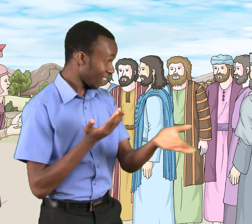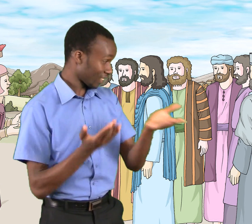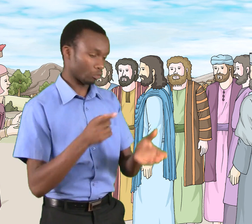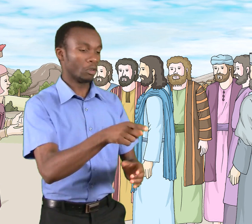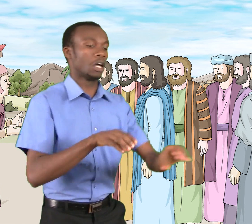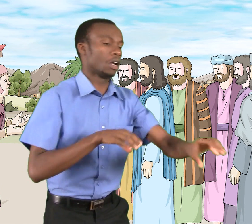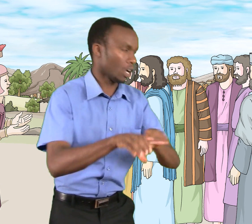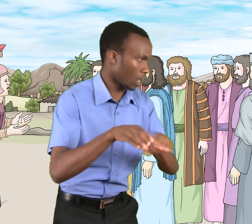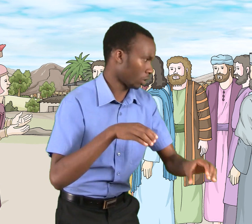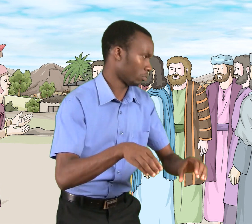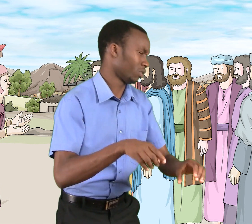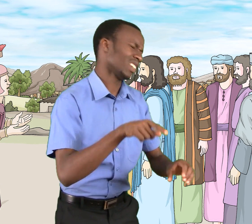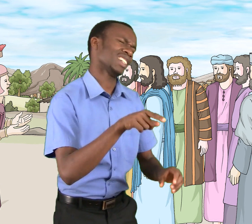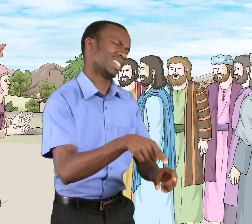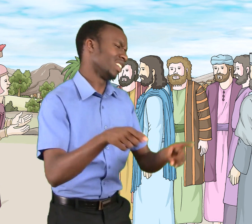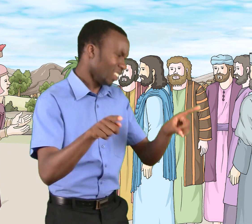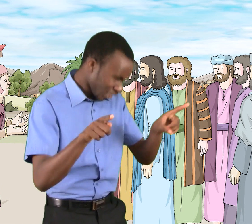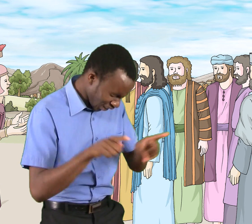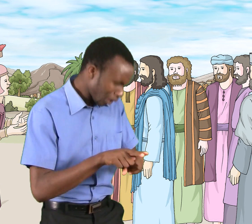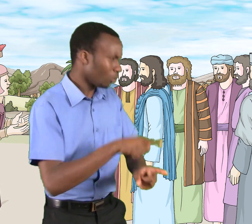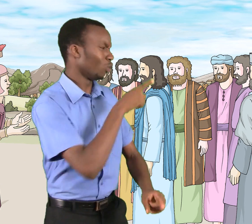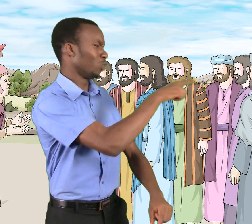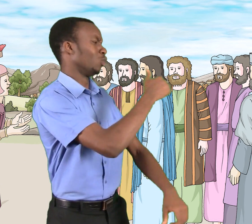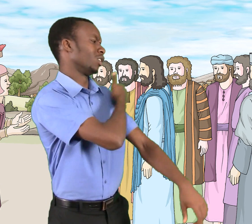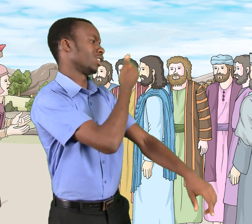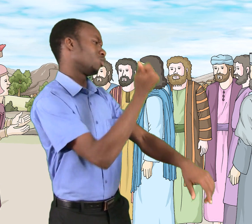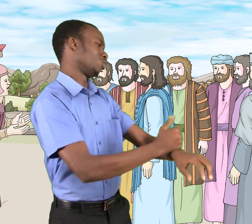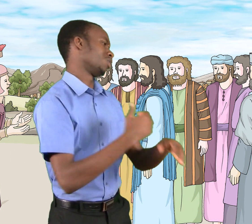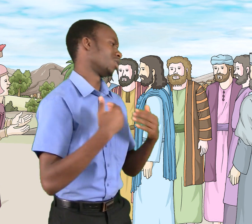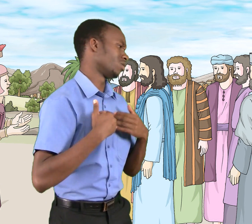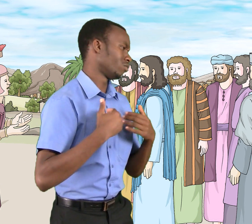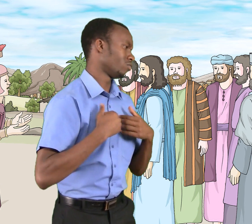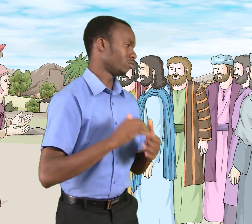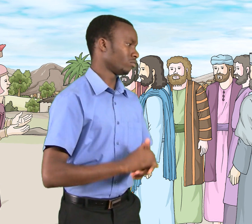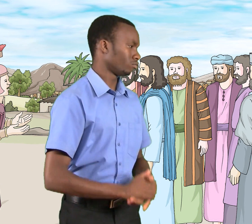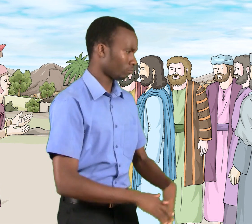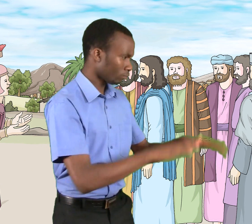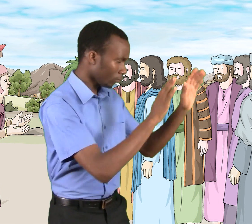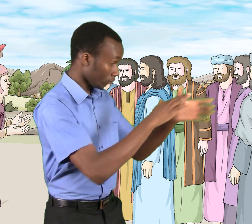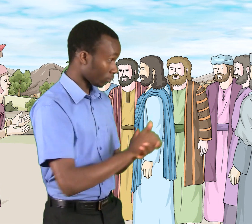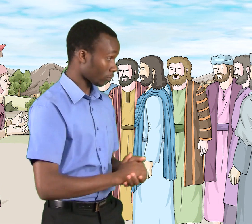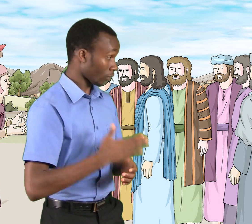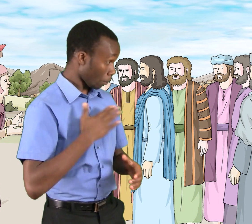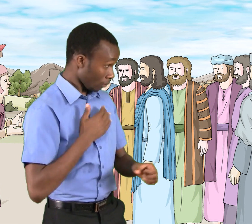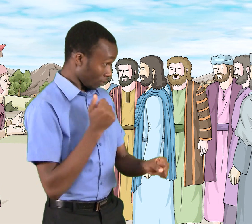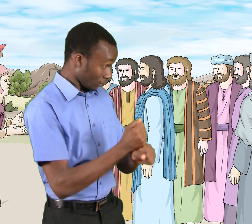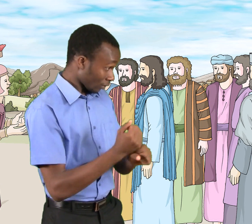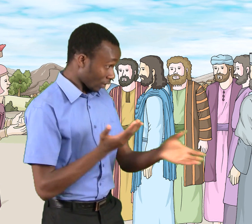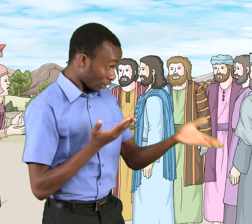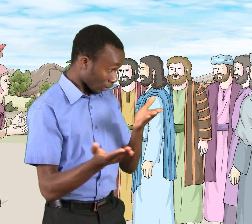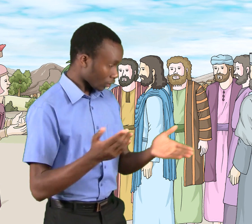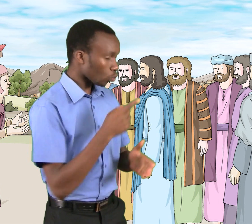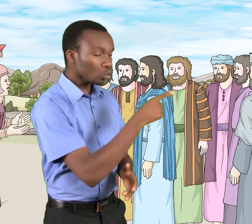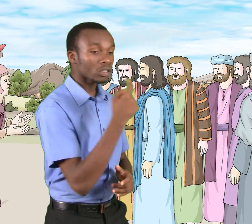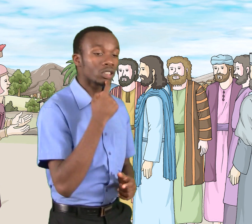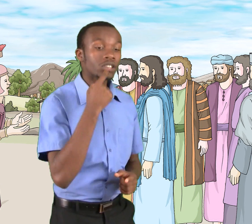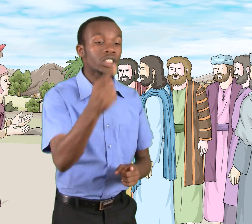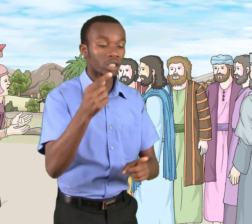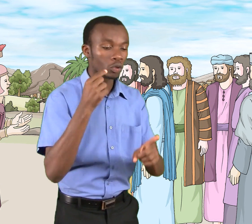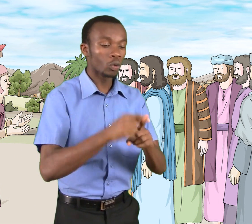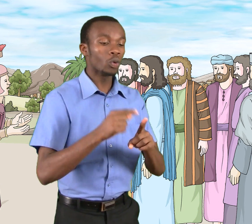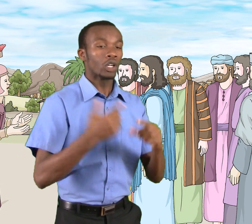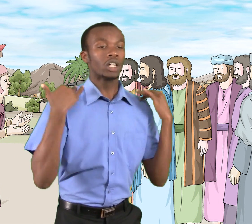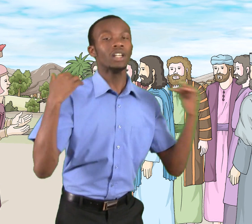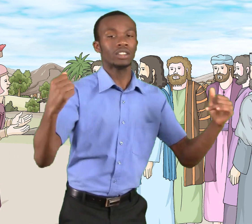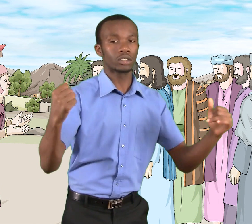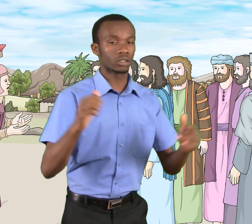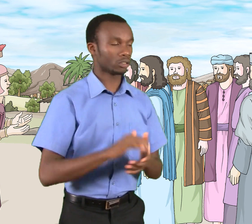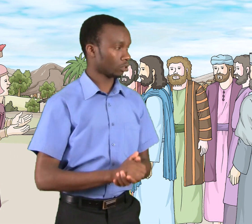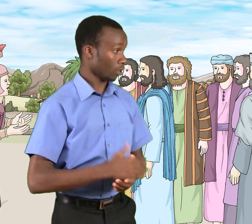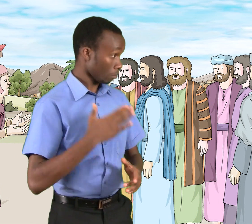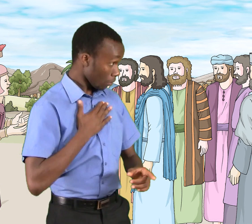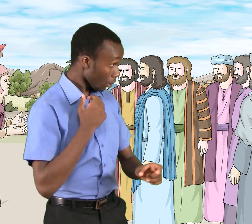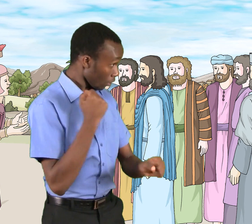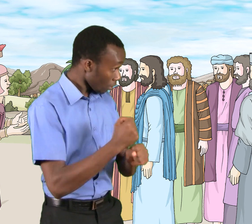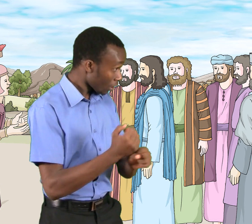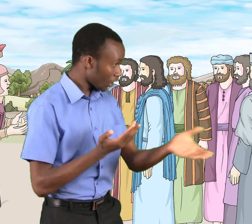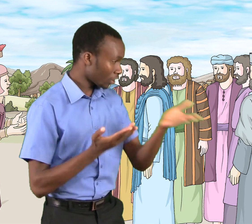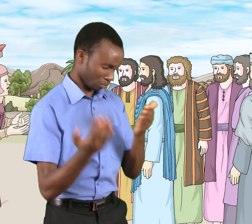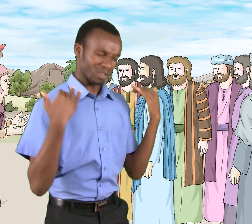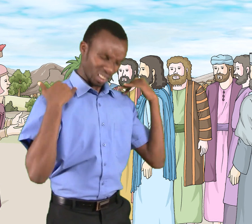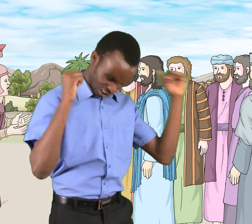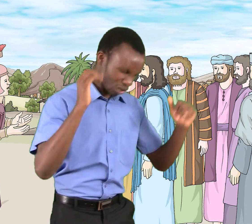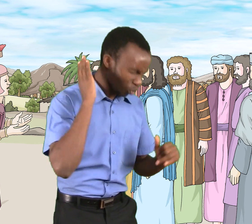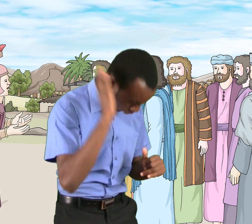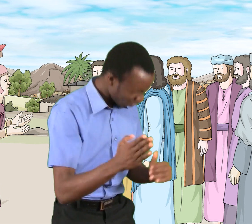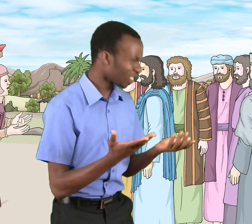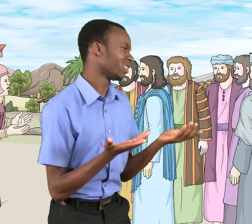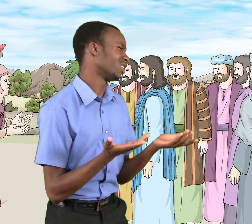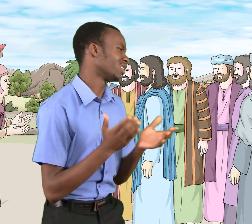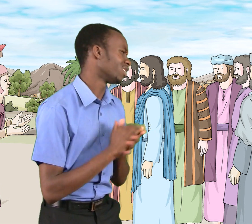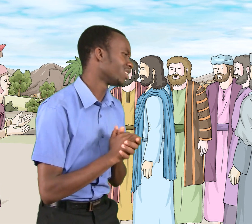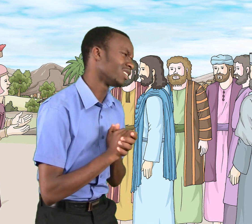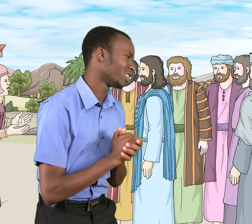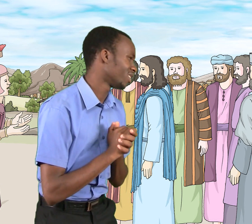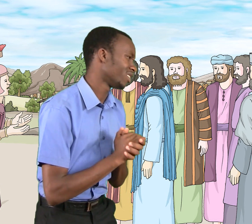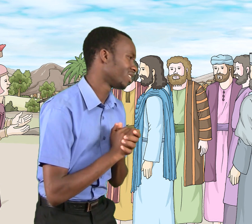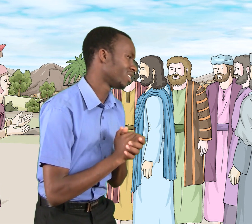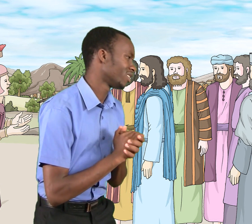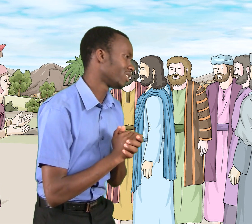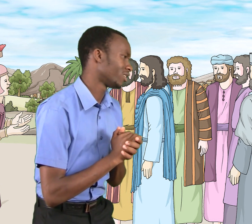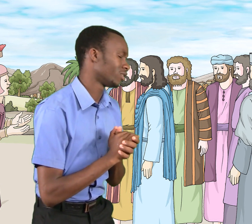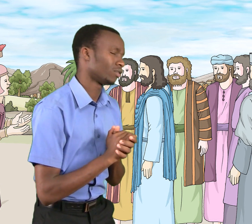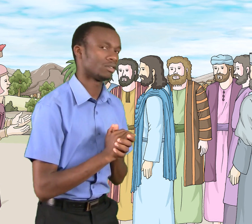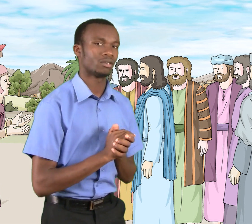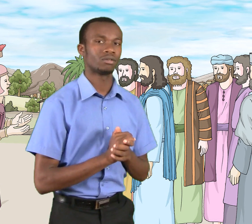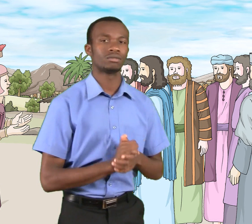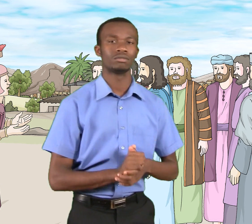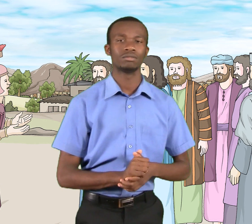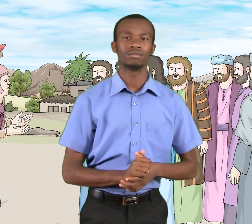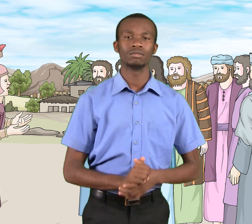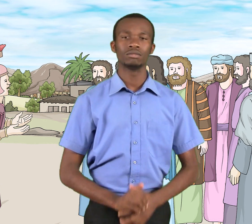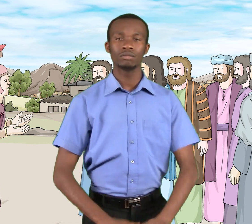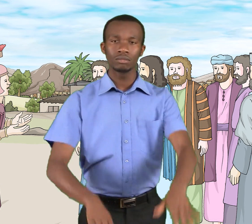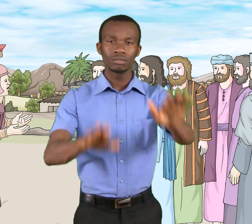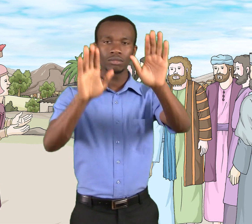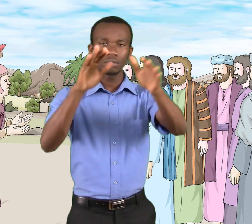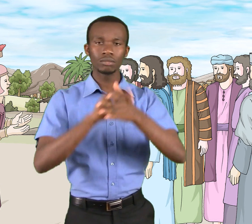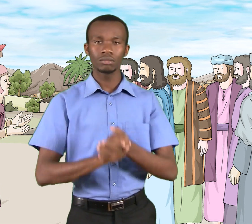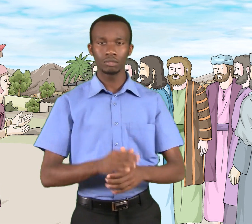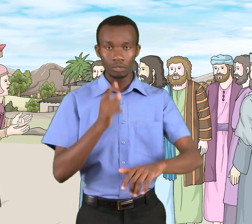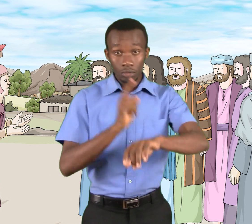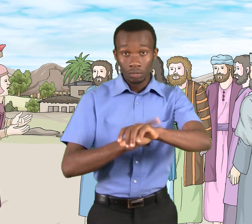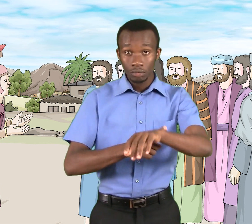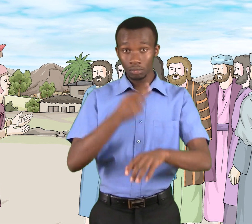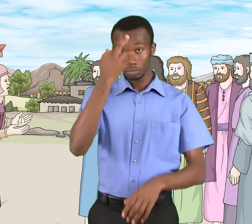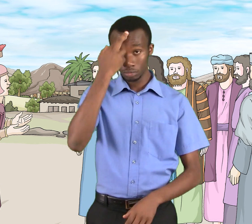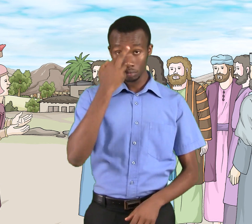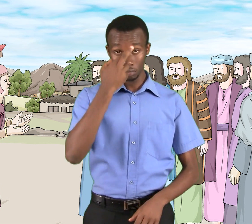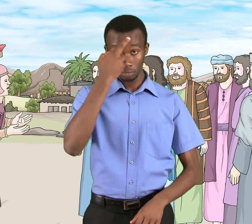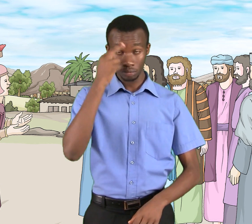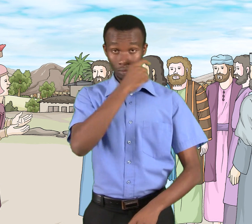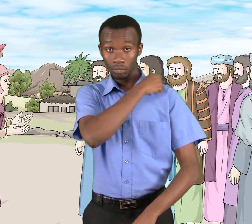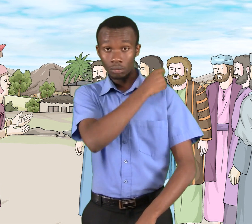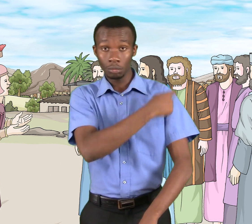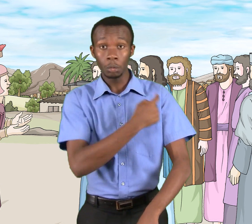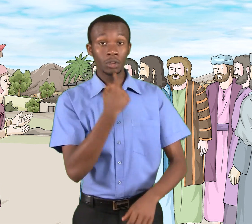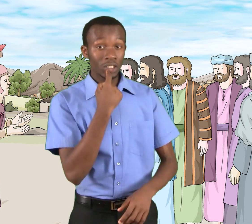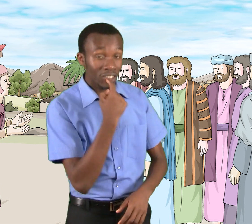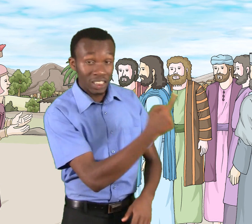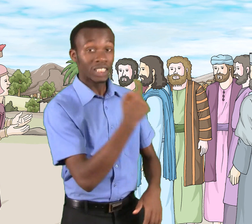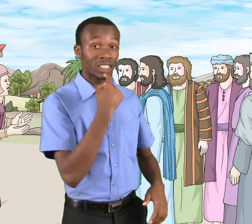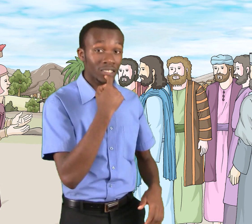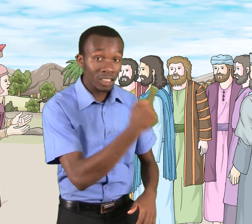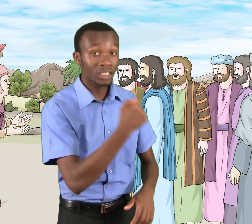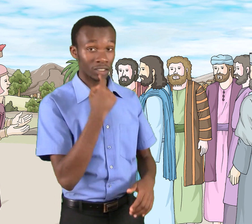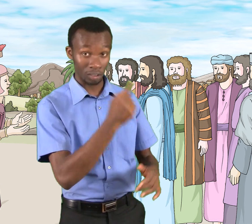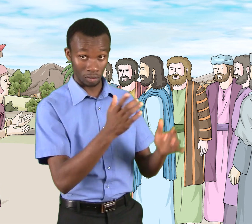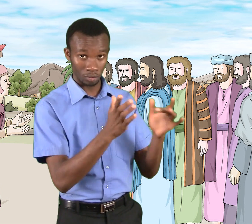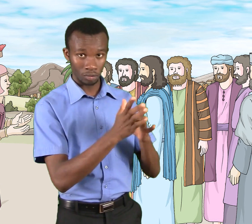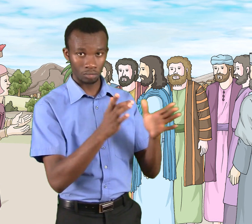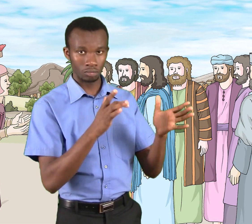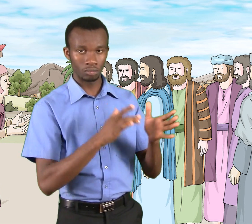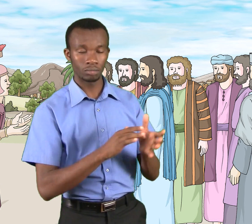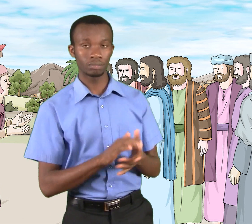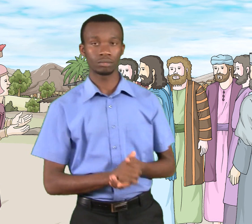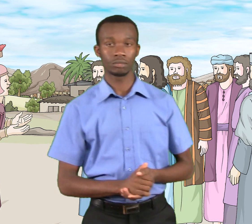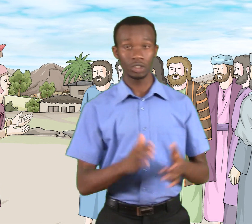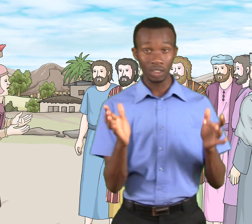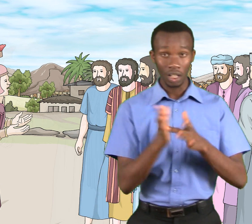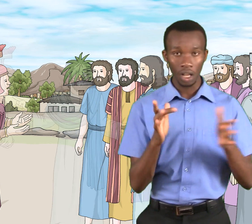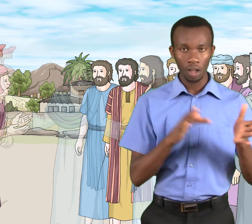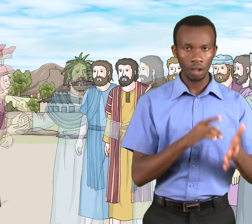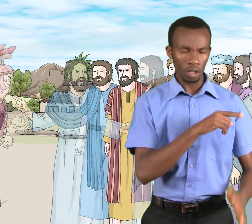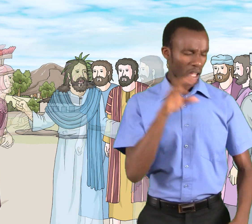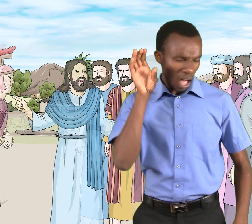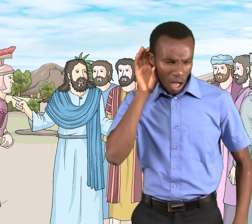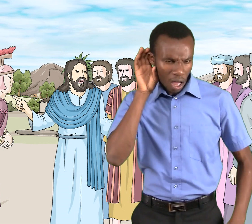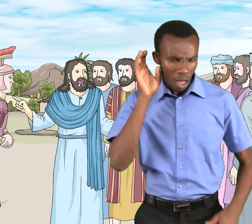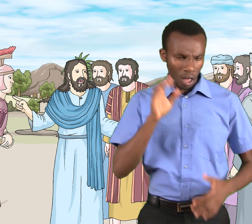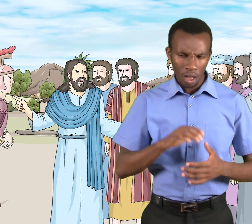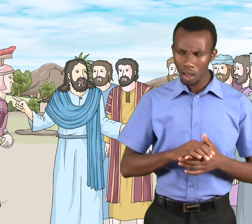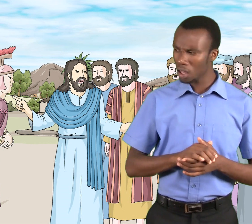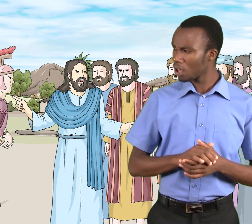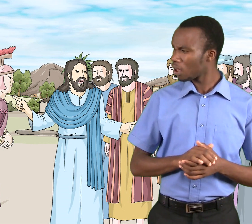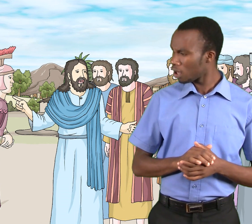and another to come, and he comes. I tell my servant to do something, and he does it.”